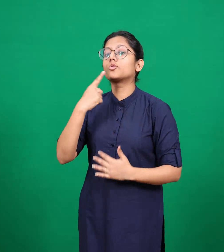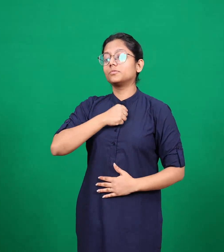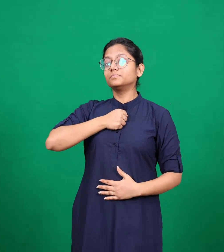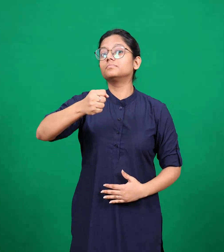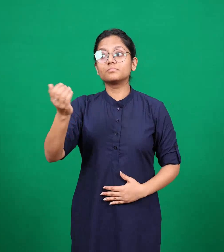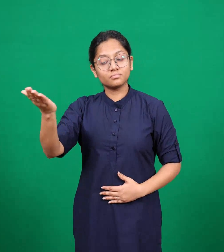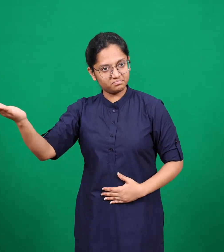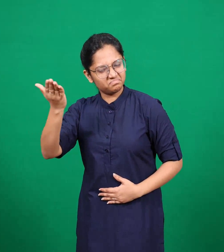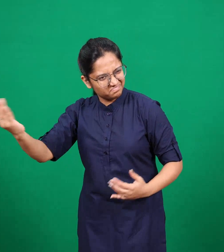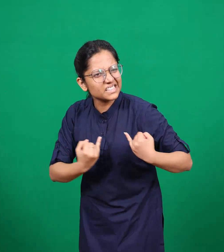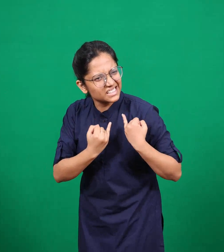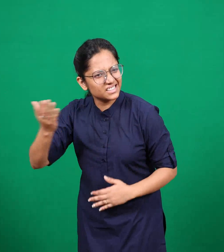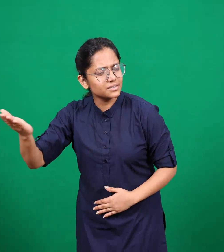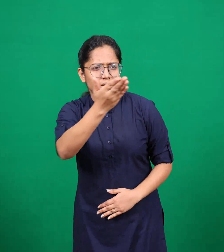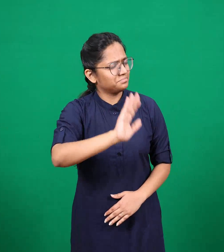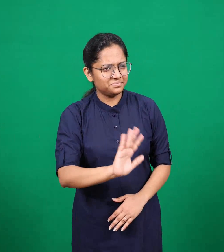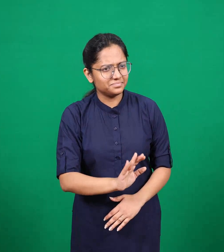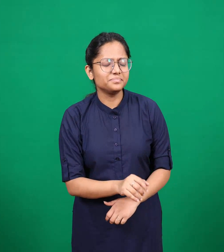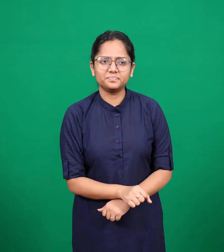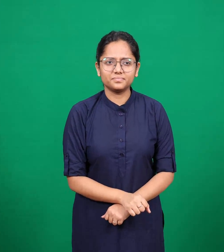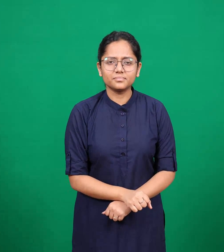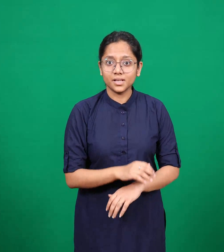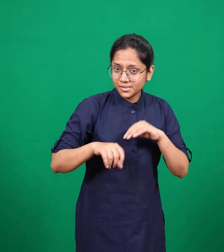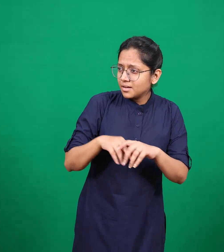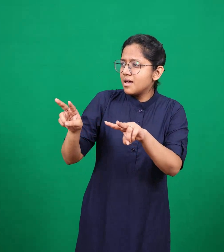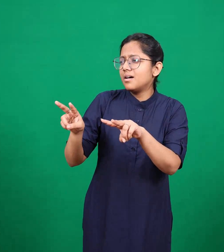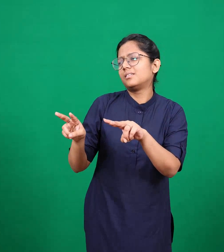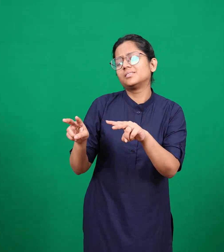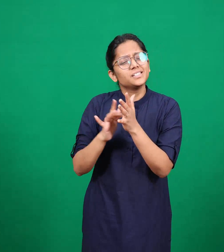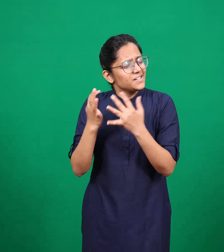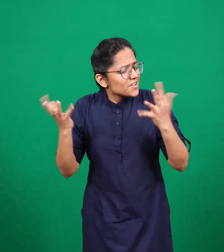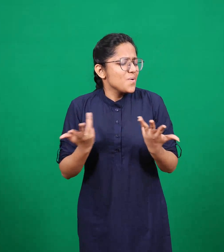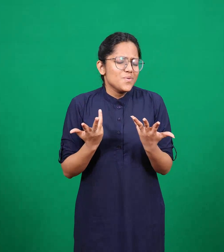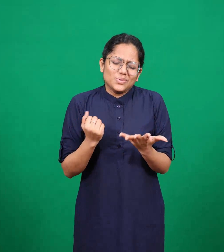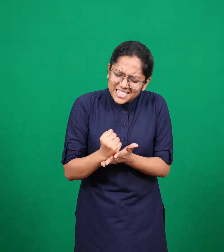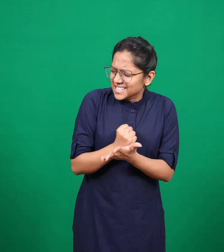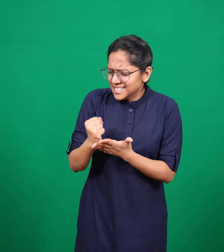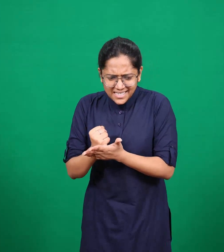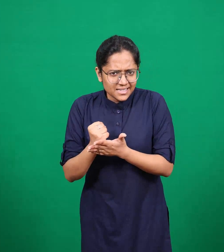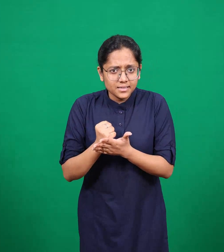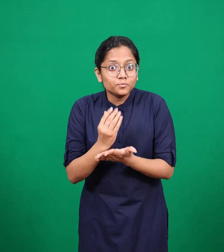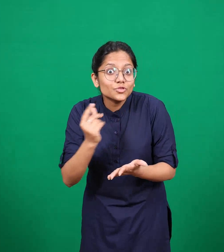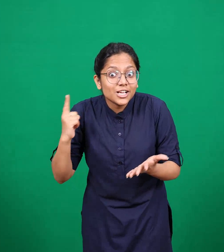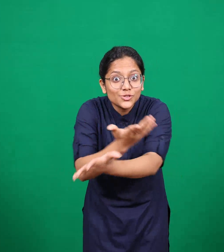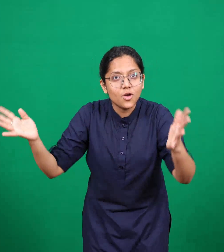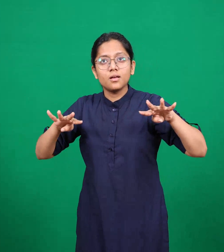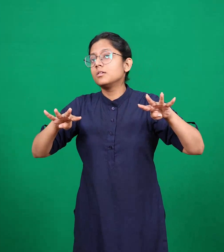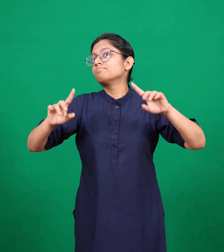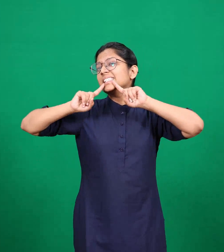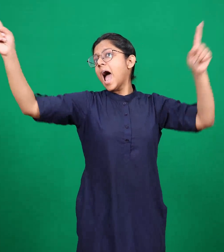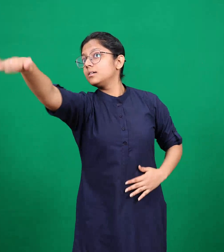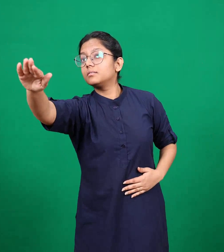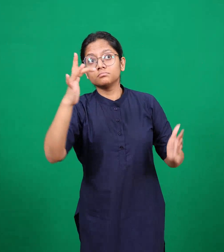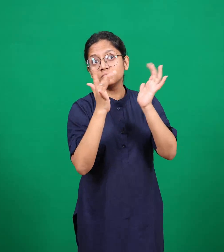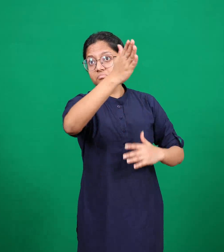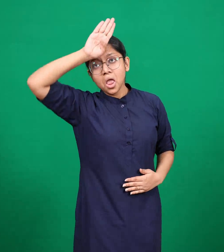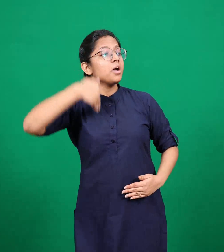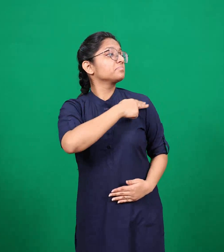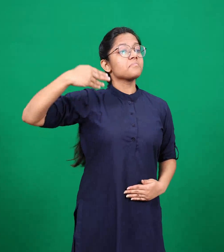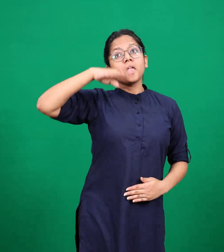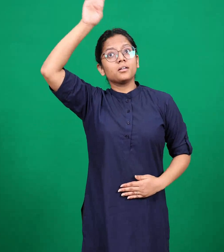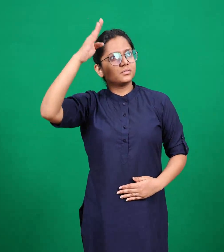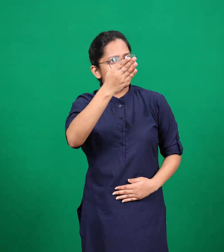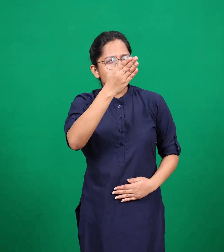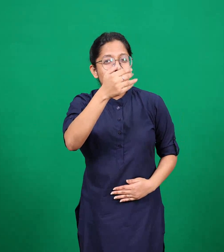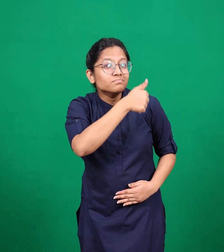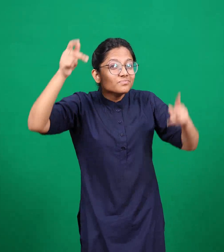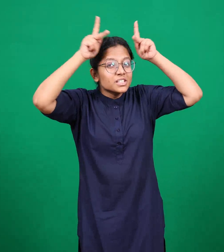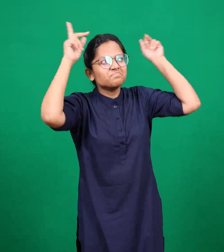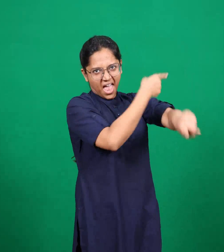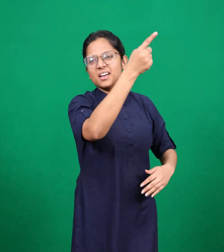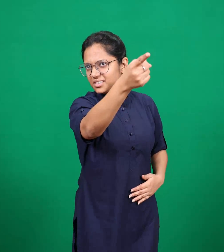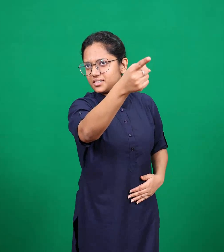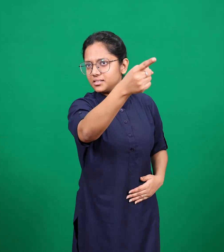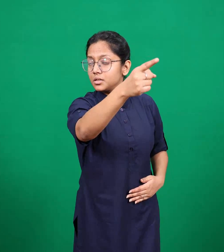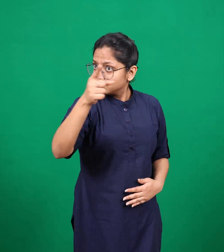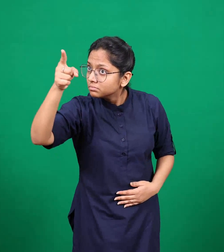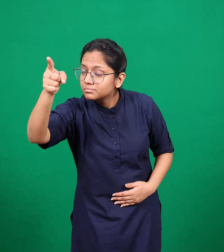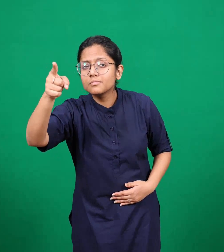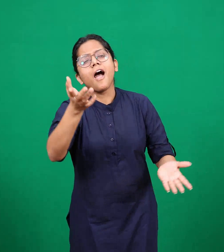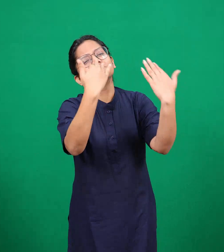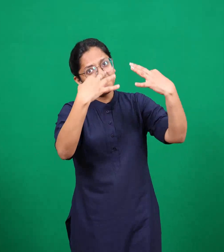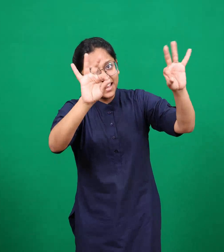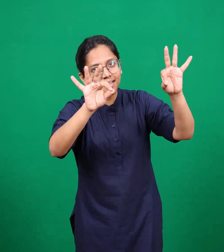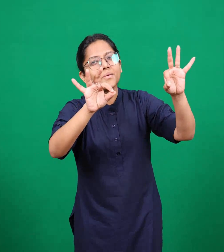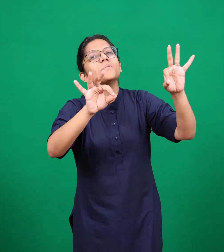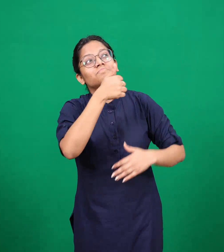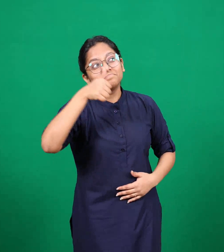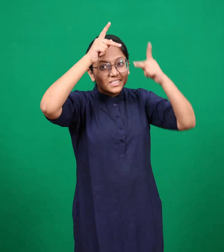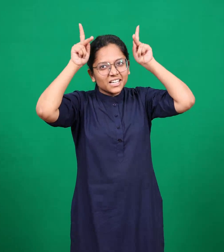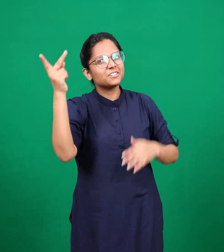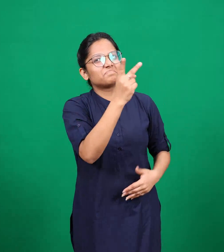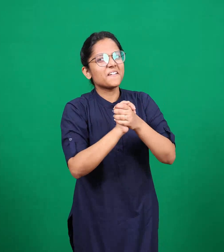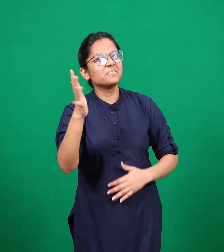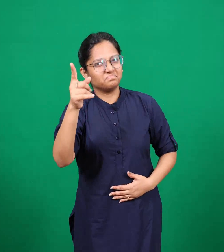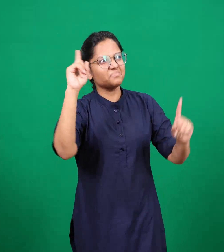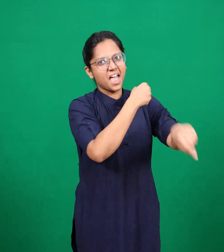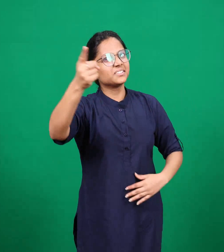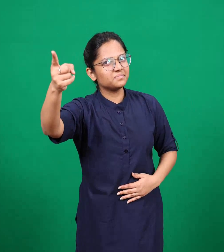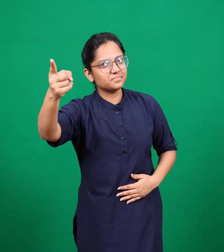From then on, Pilate tried to release Him, but the Jews kept shouting, "If you release this man, you are no friend of Caesar.